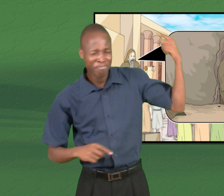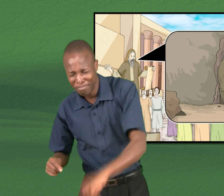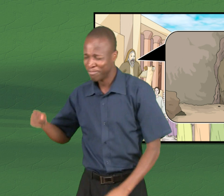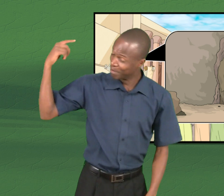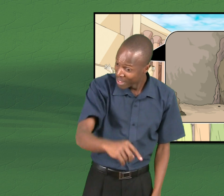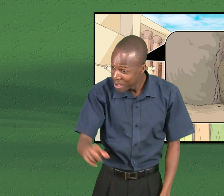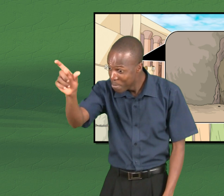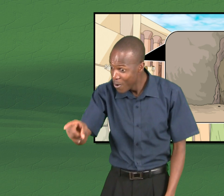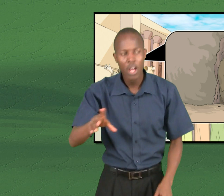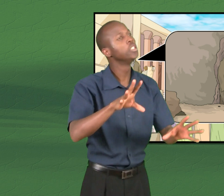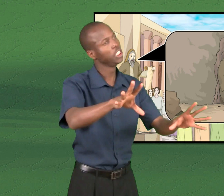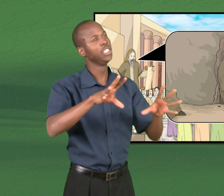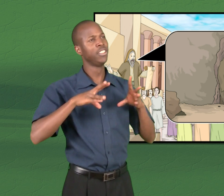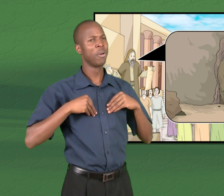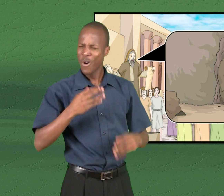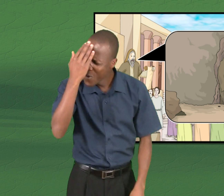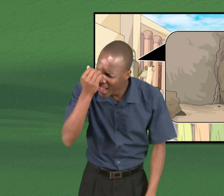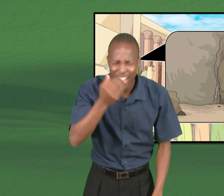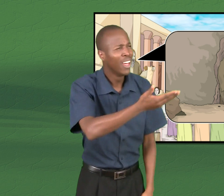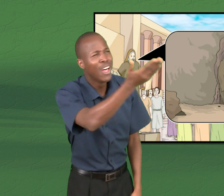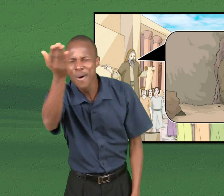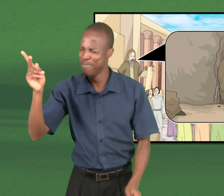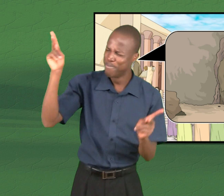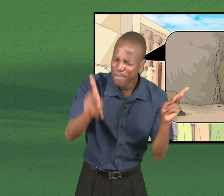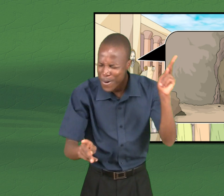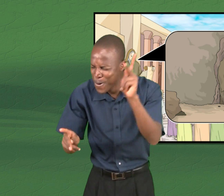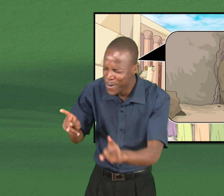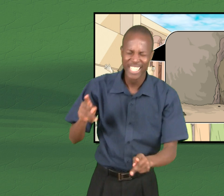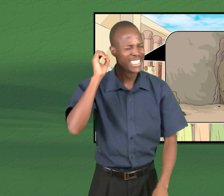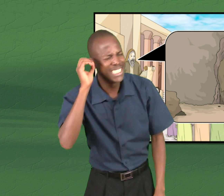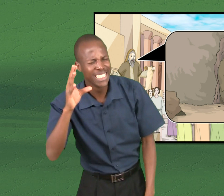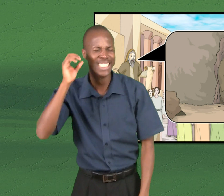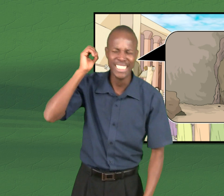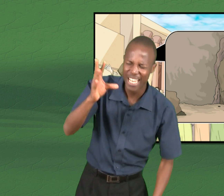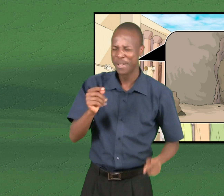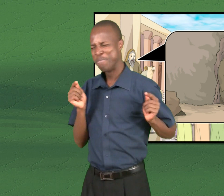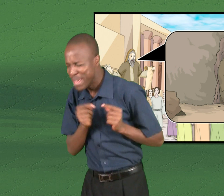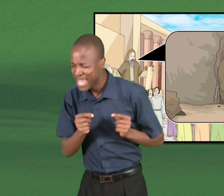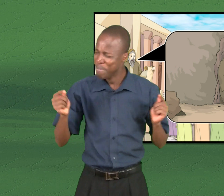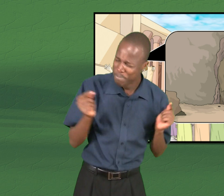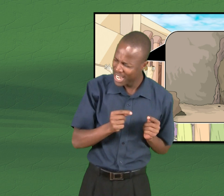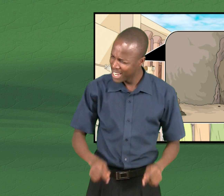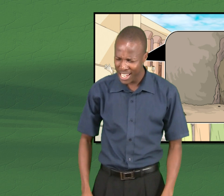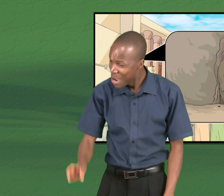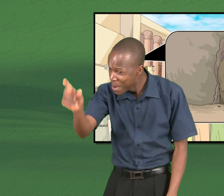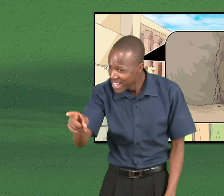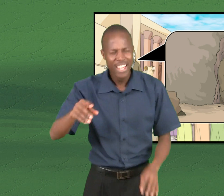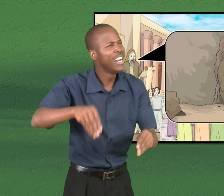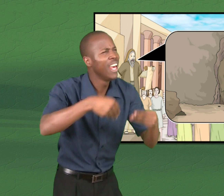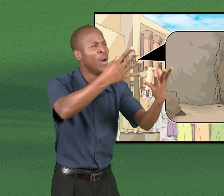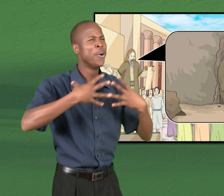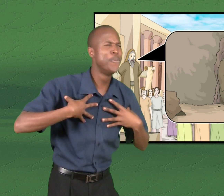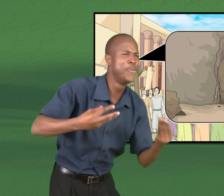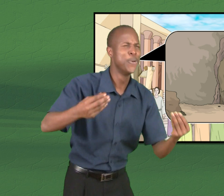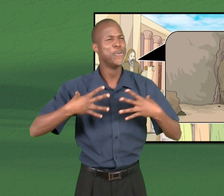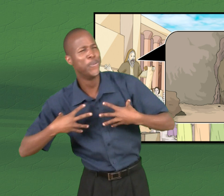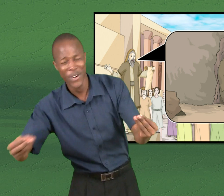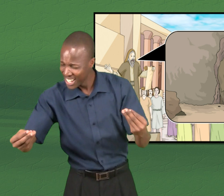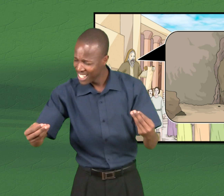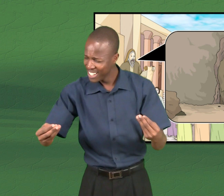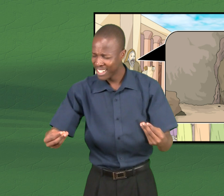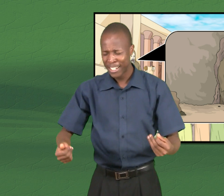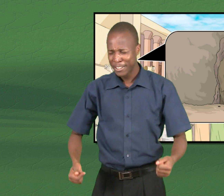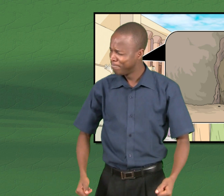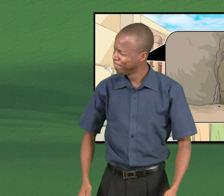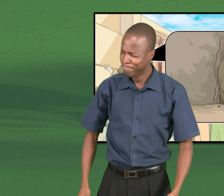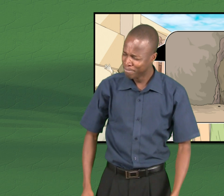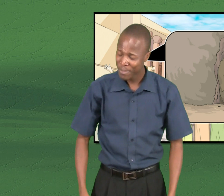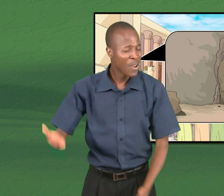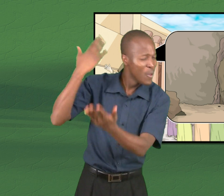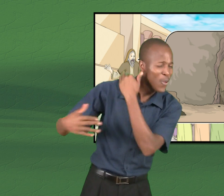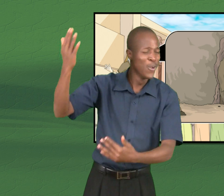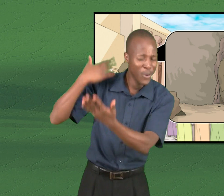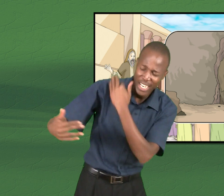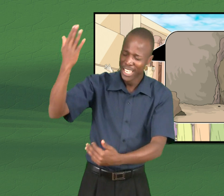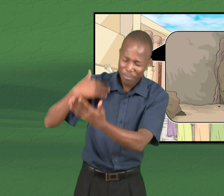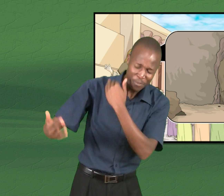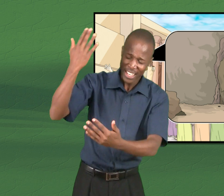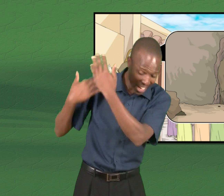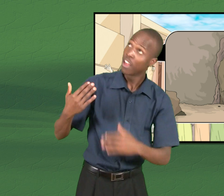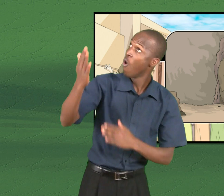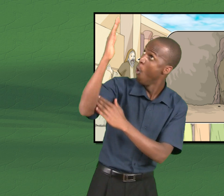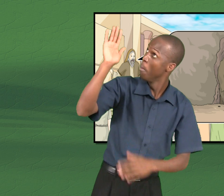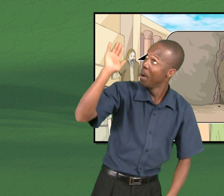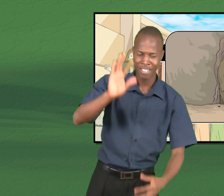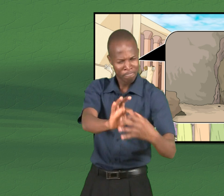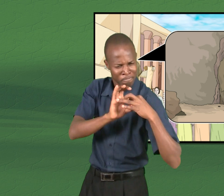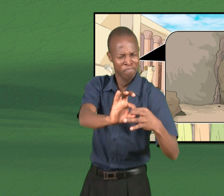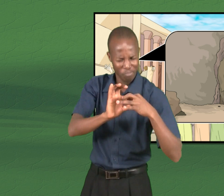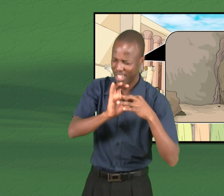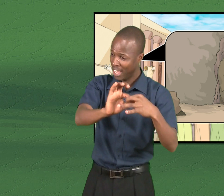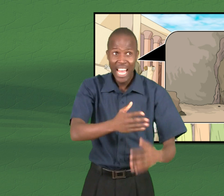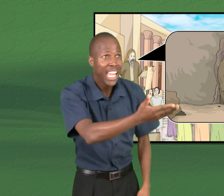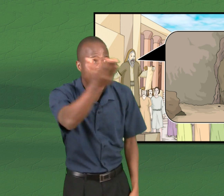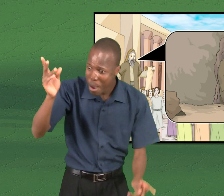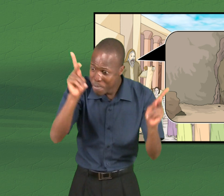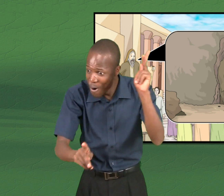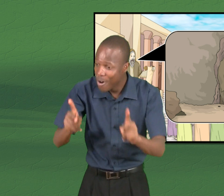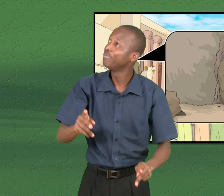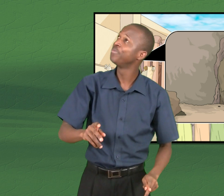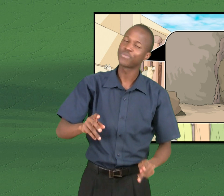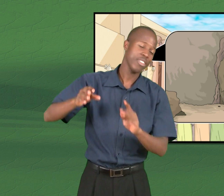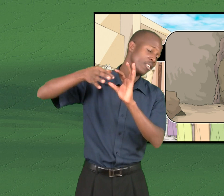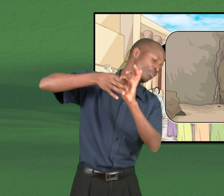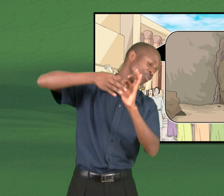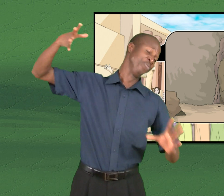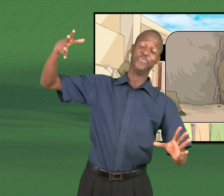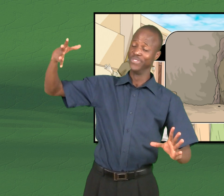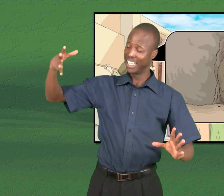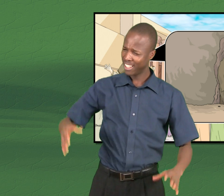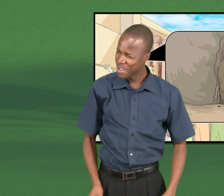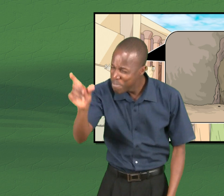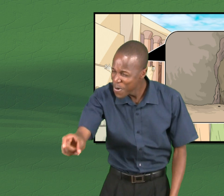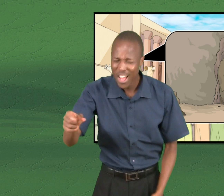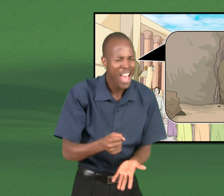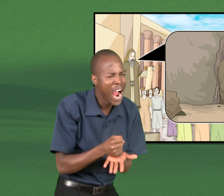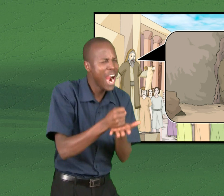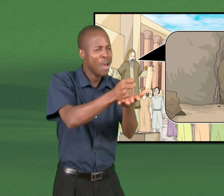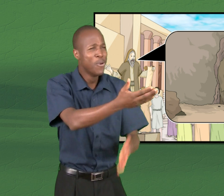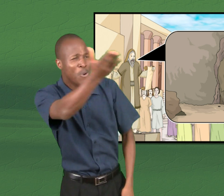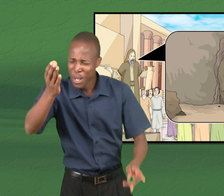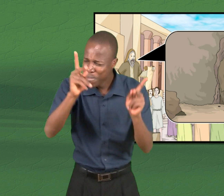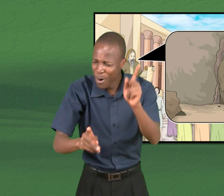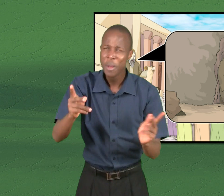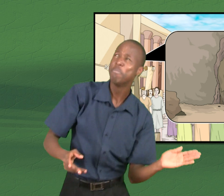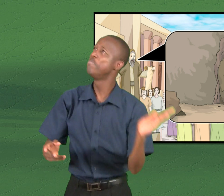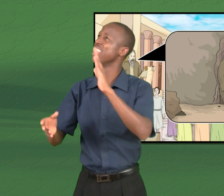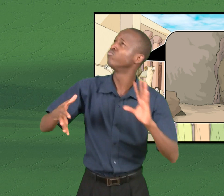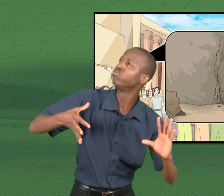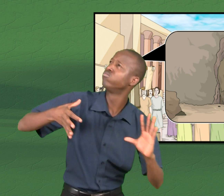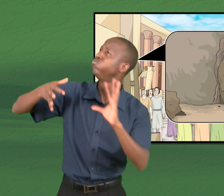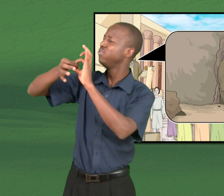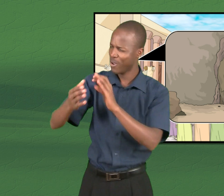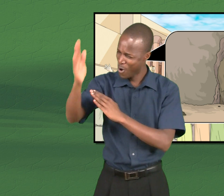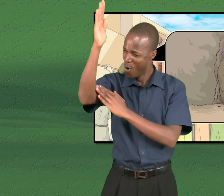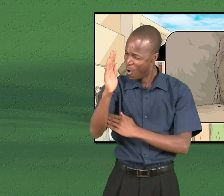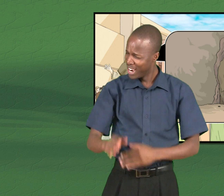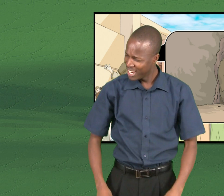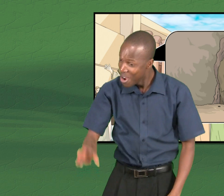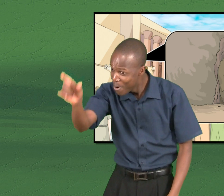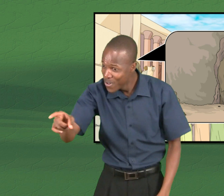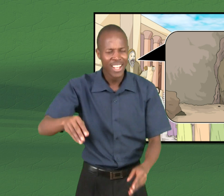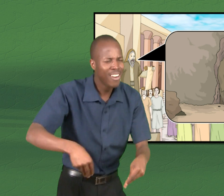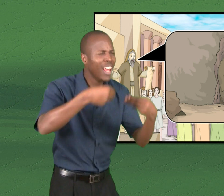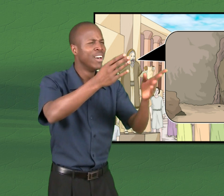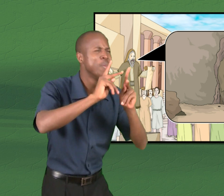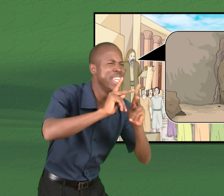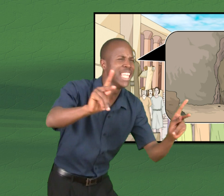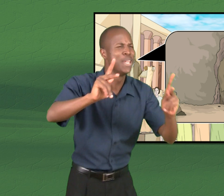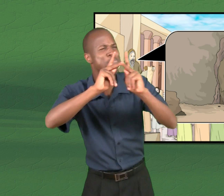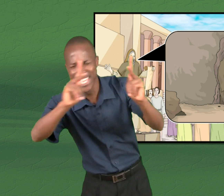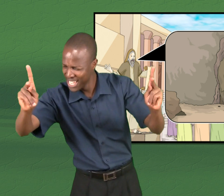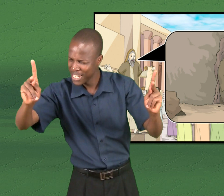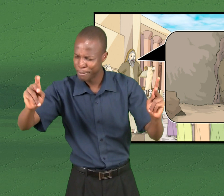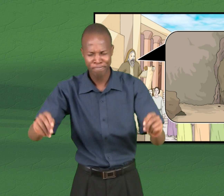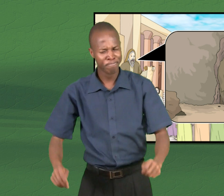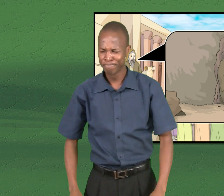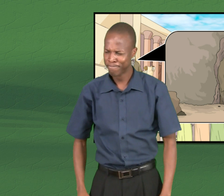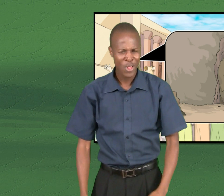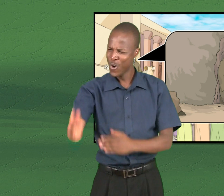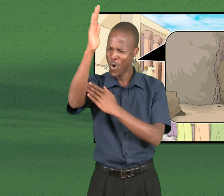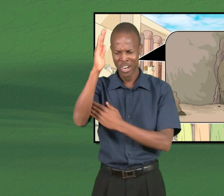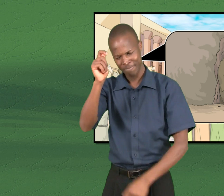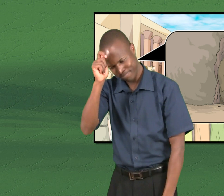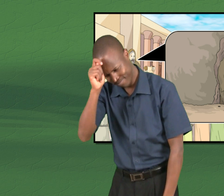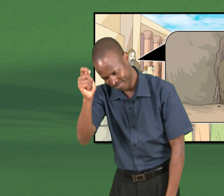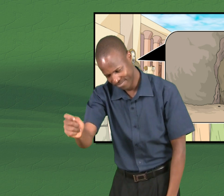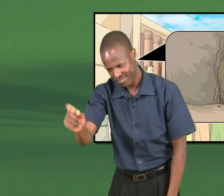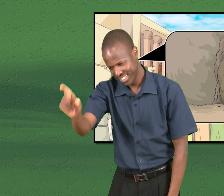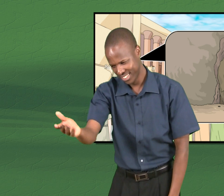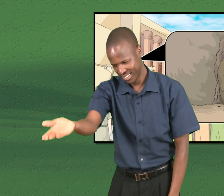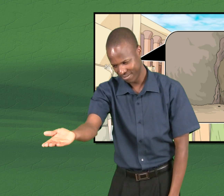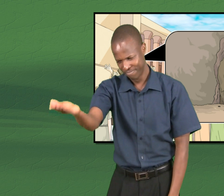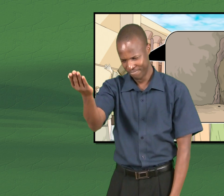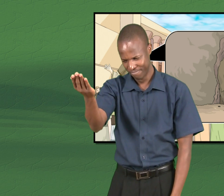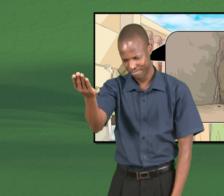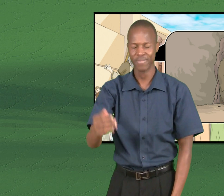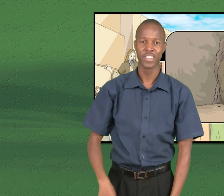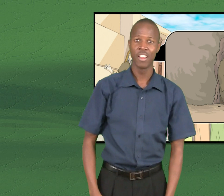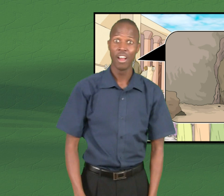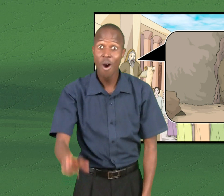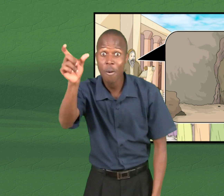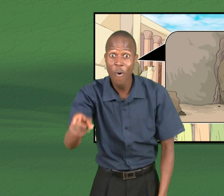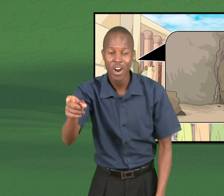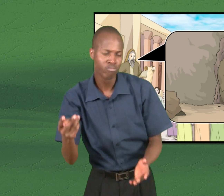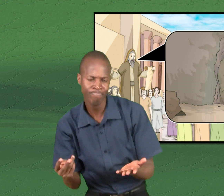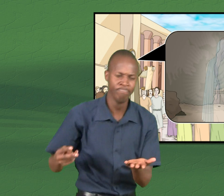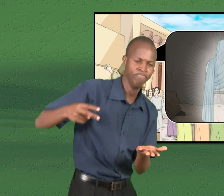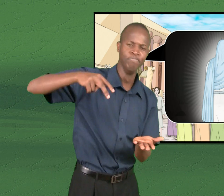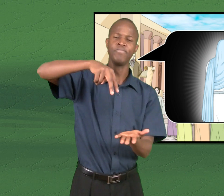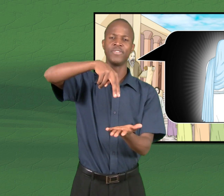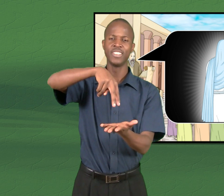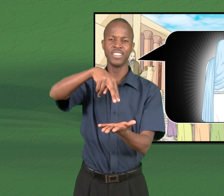and when His soul is made a guilt offering, He will see His offspring, He will prolong His days, and the good pleasure of the LORD will prosper in His hand.